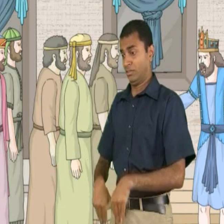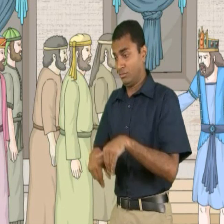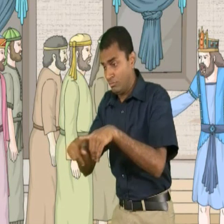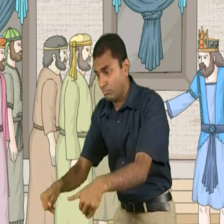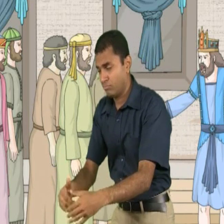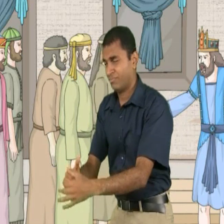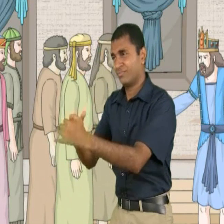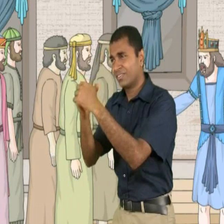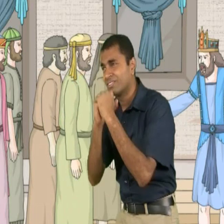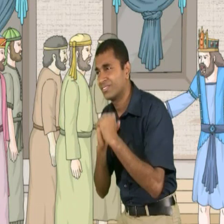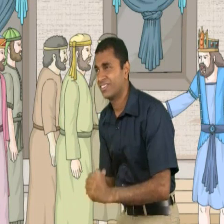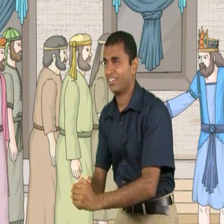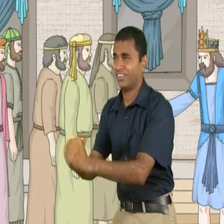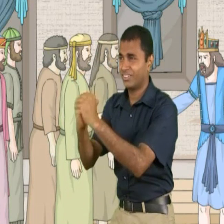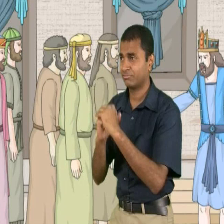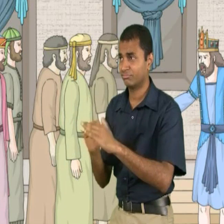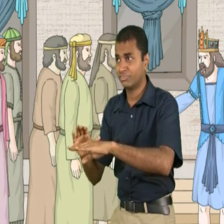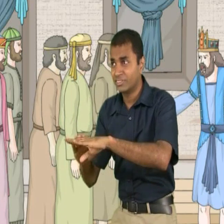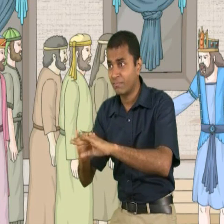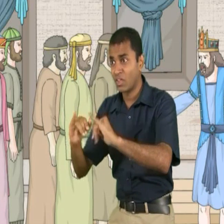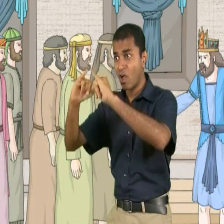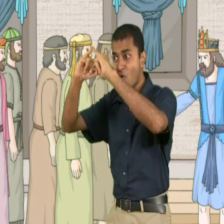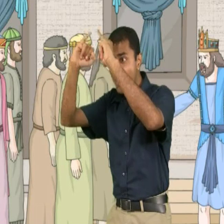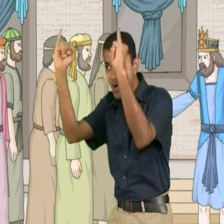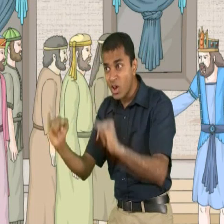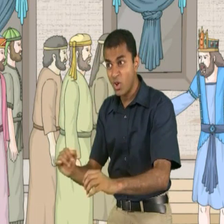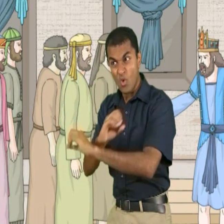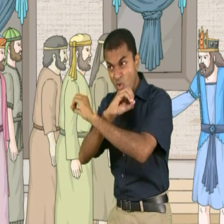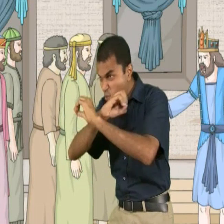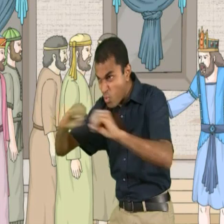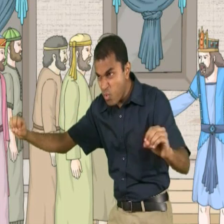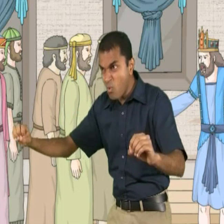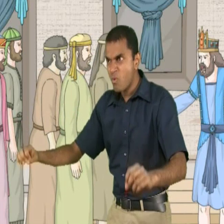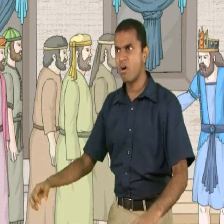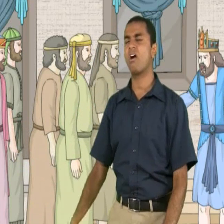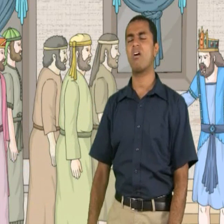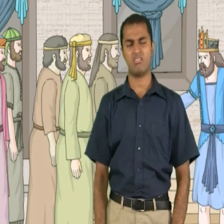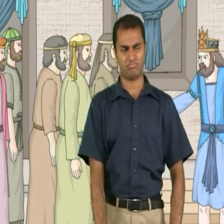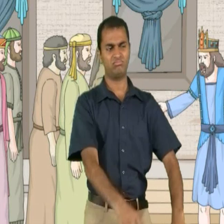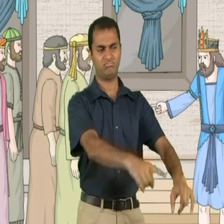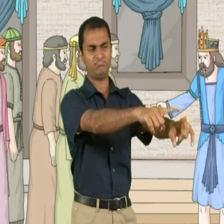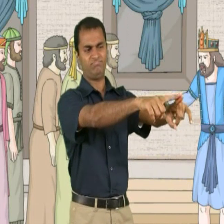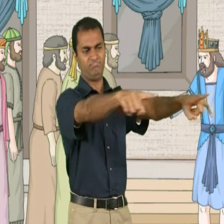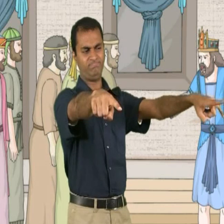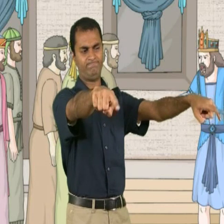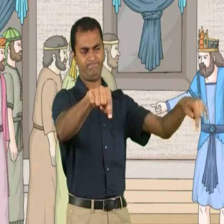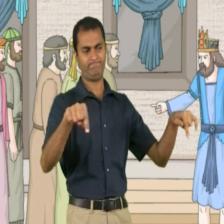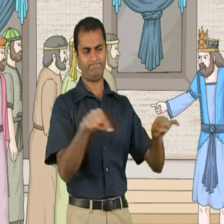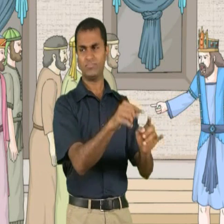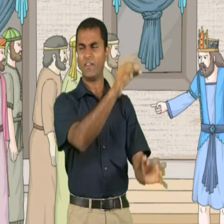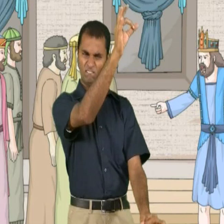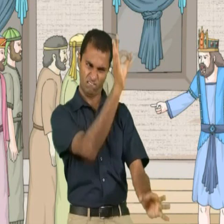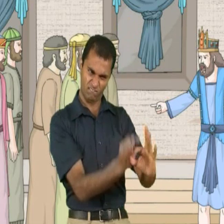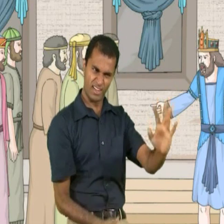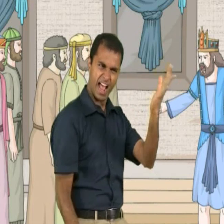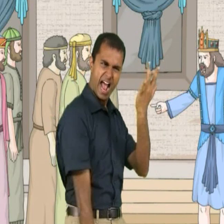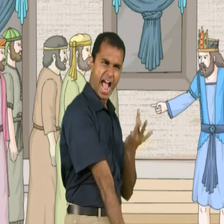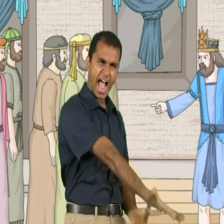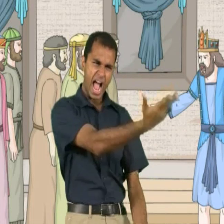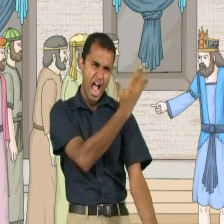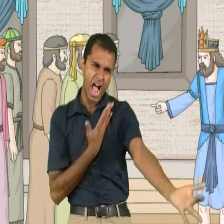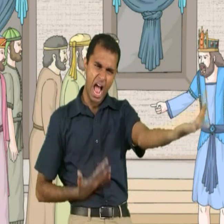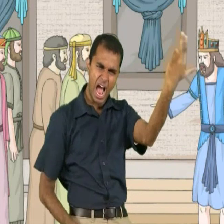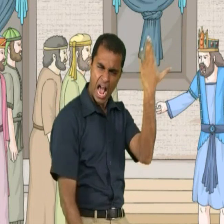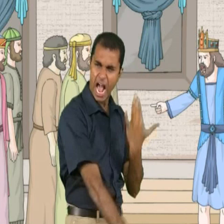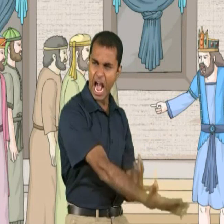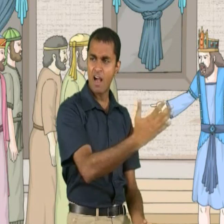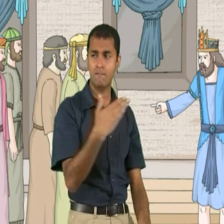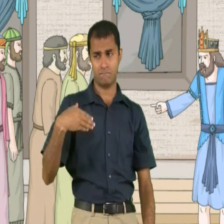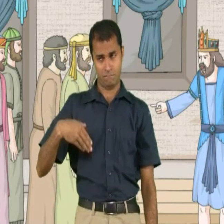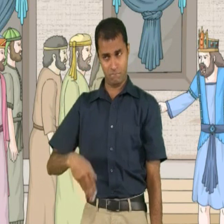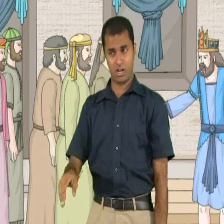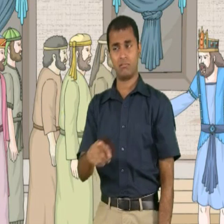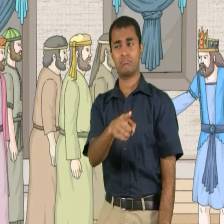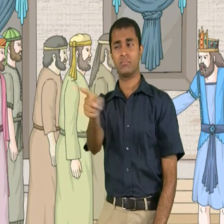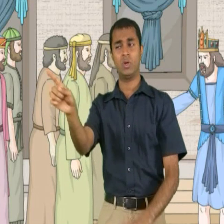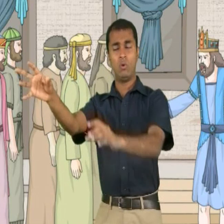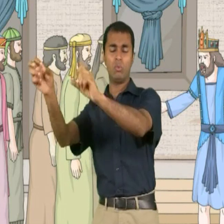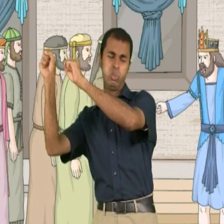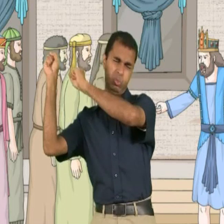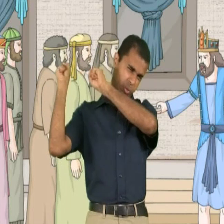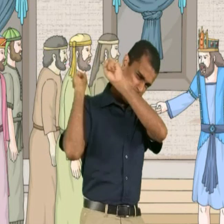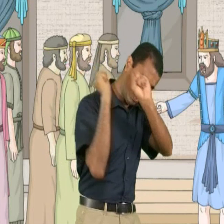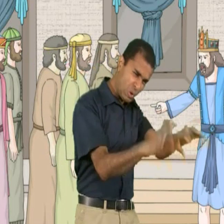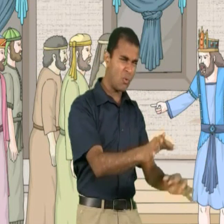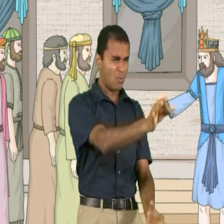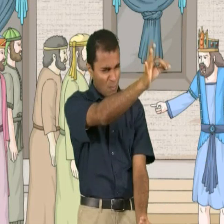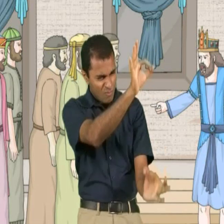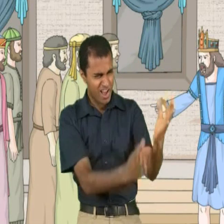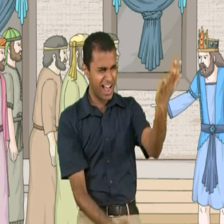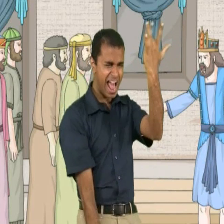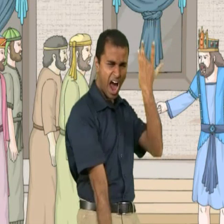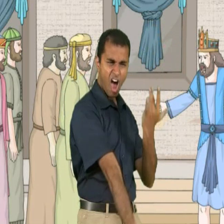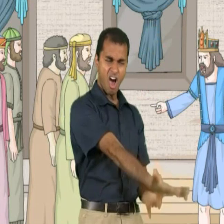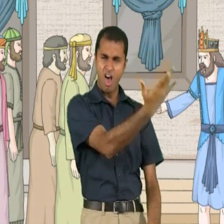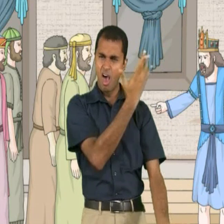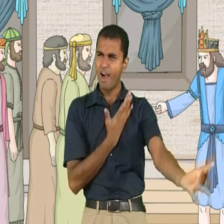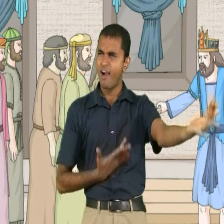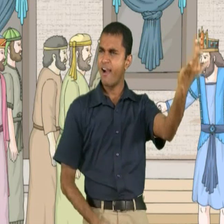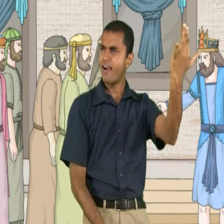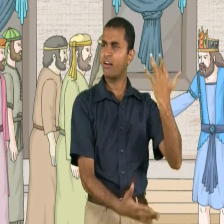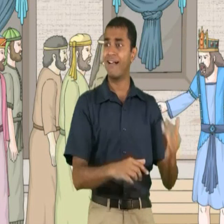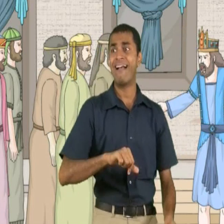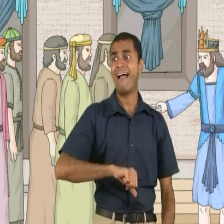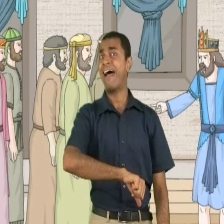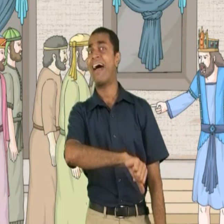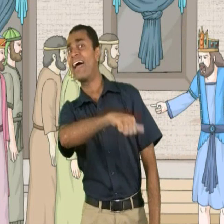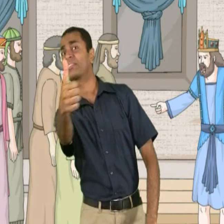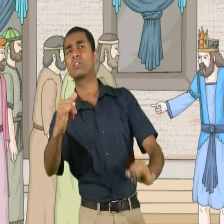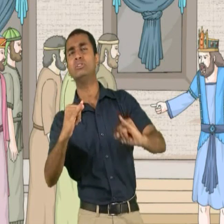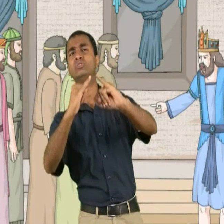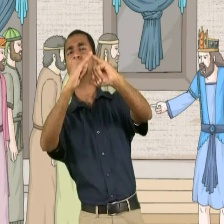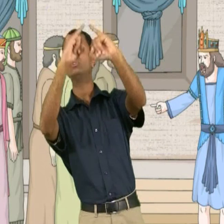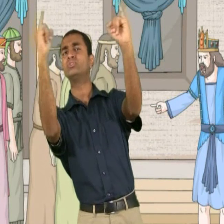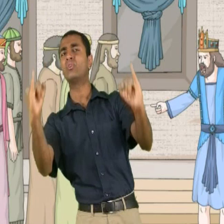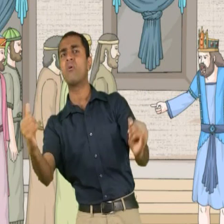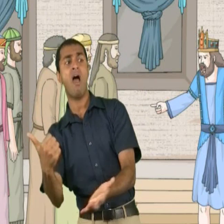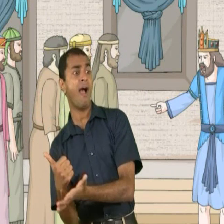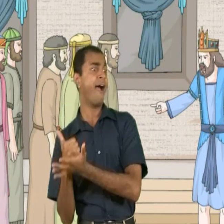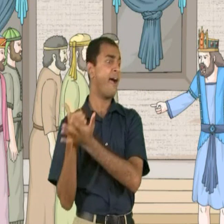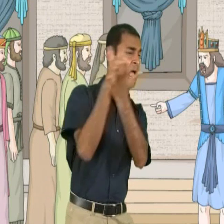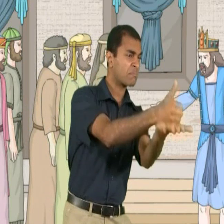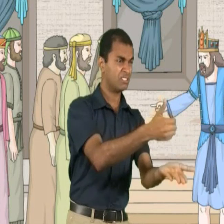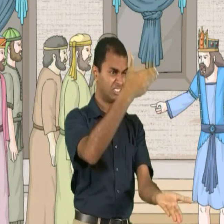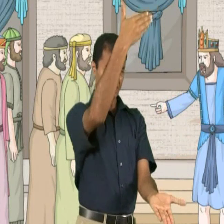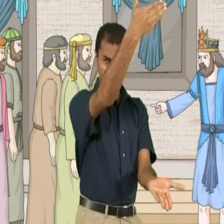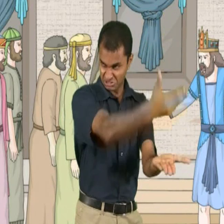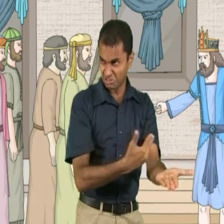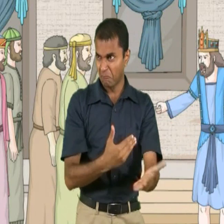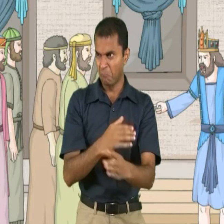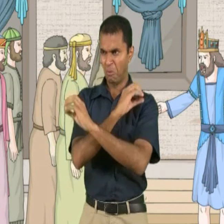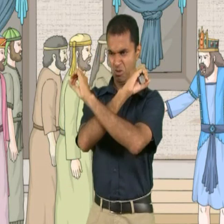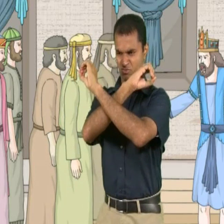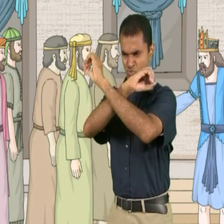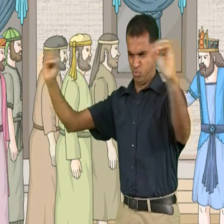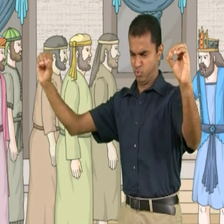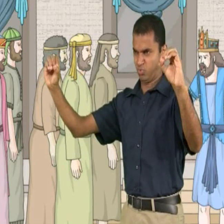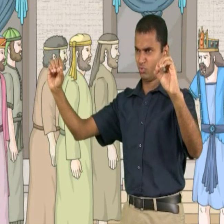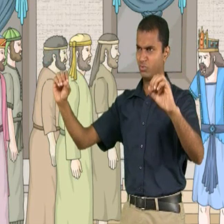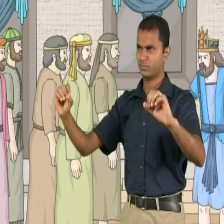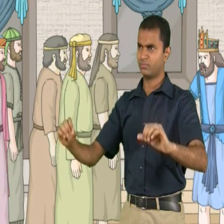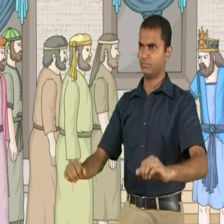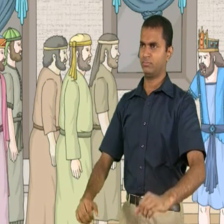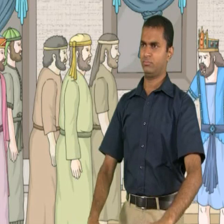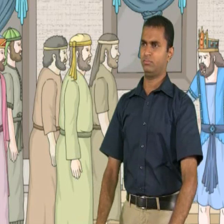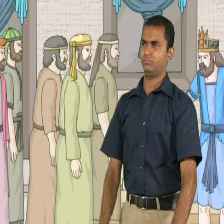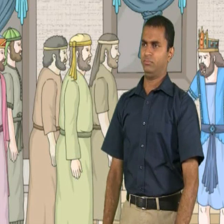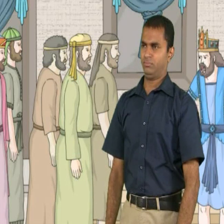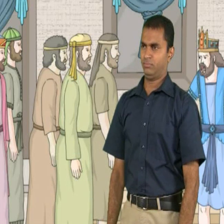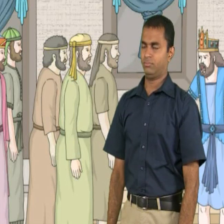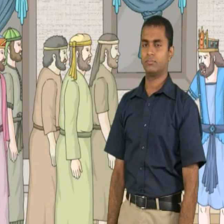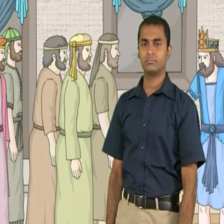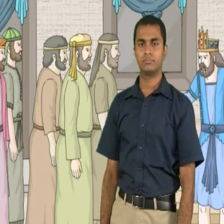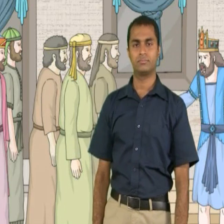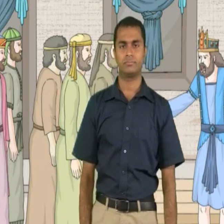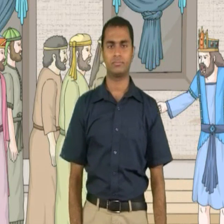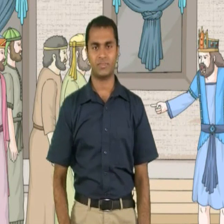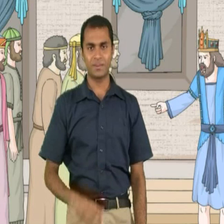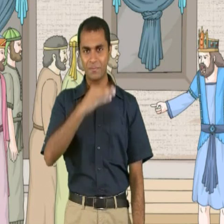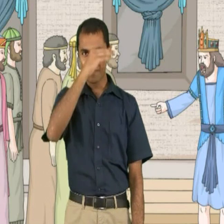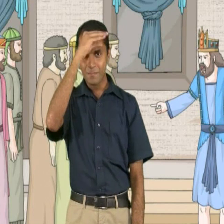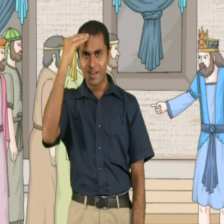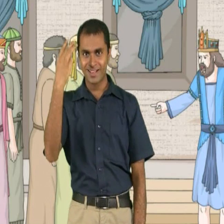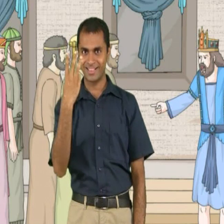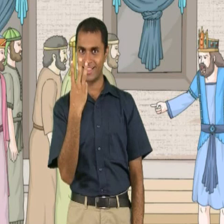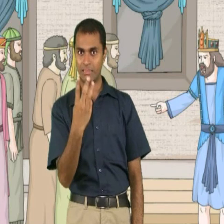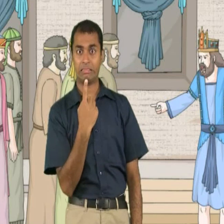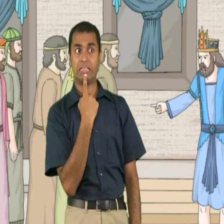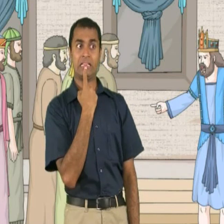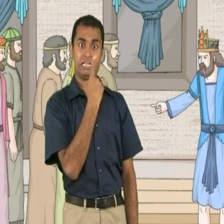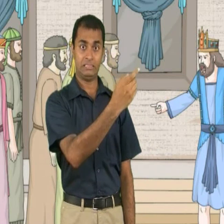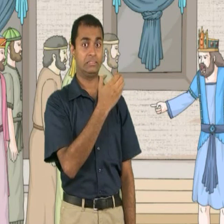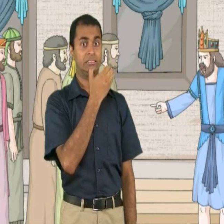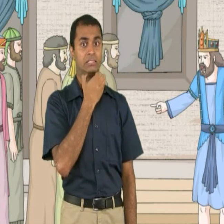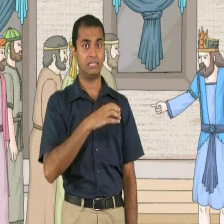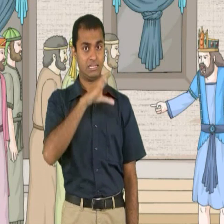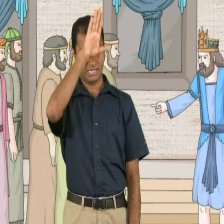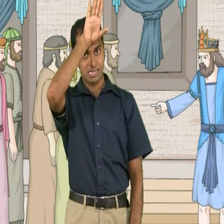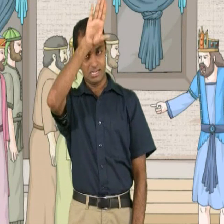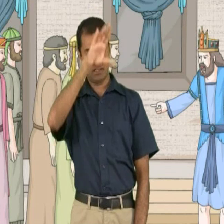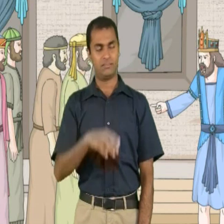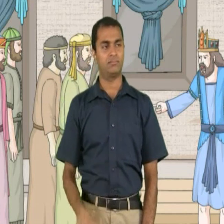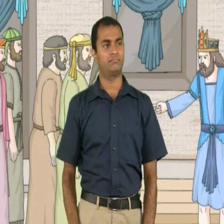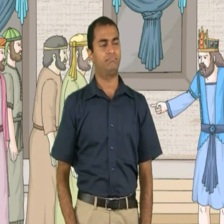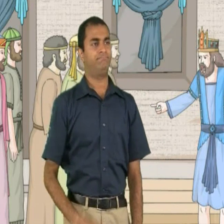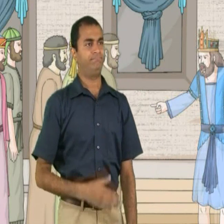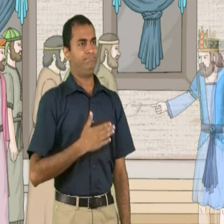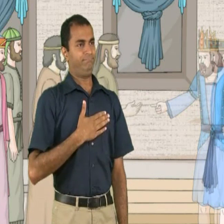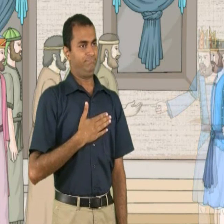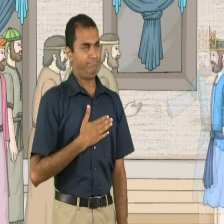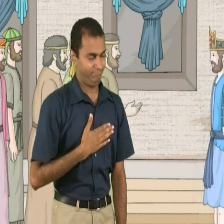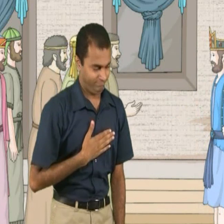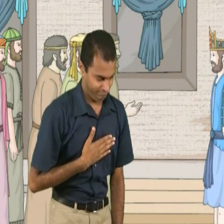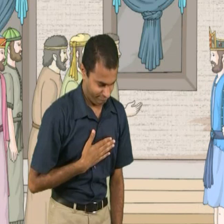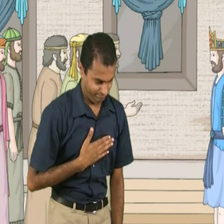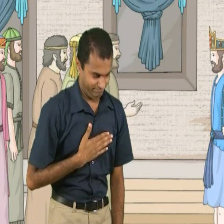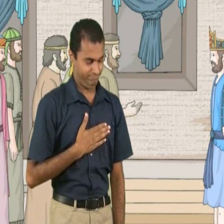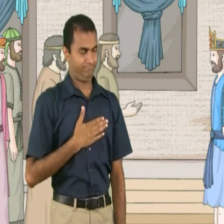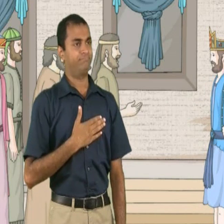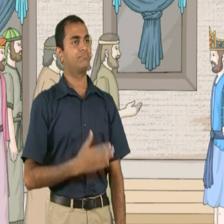But if you refuse to worship, you will be thrown at once into the blazing fiery furnace. Then what god will be able to deliver you from my hands?”